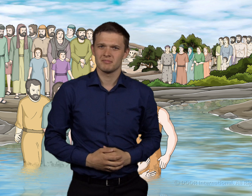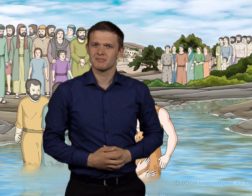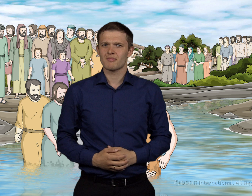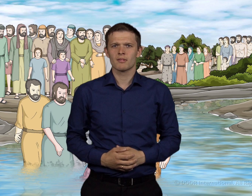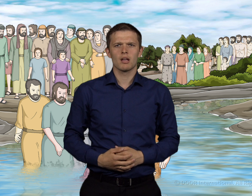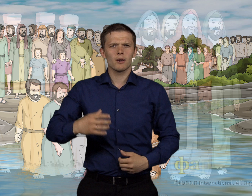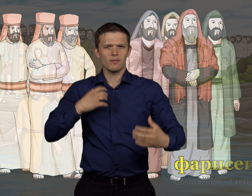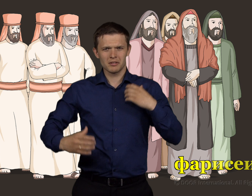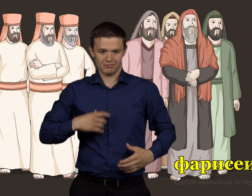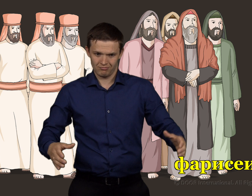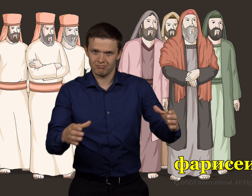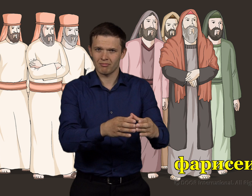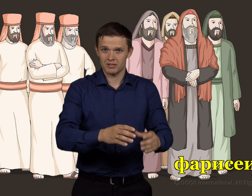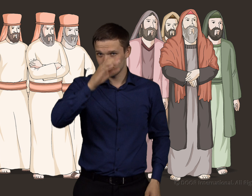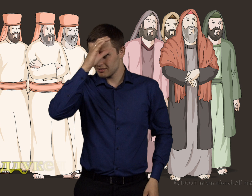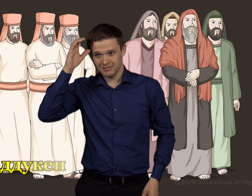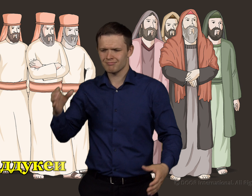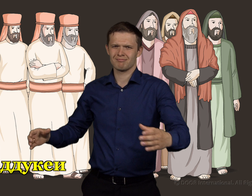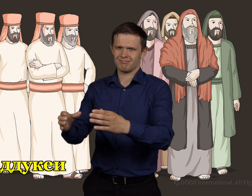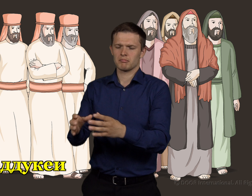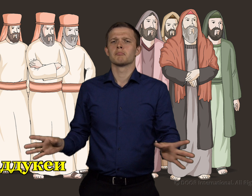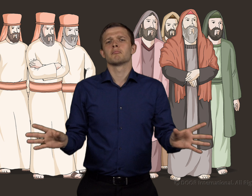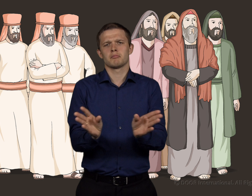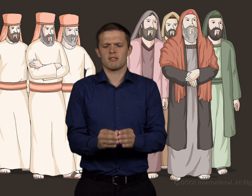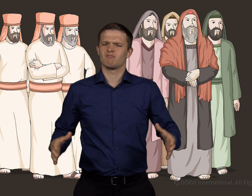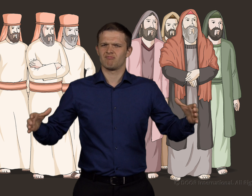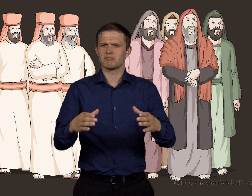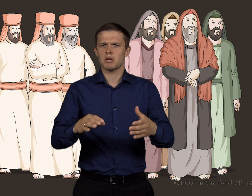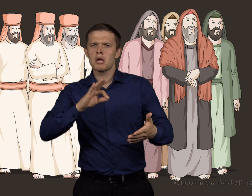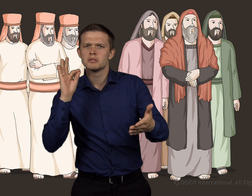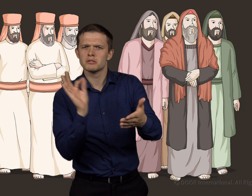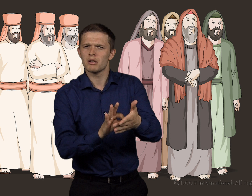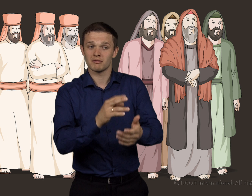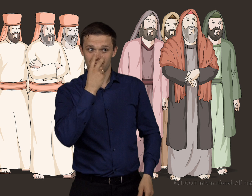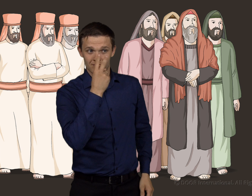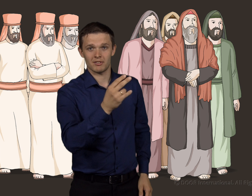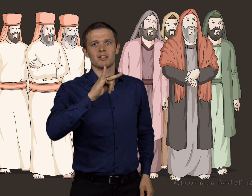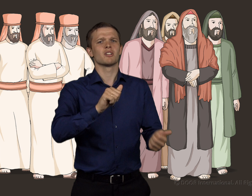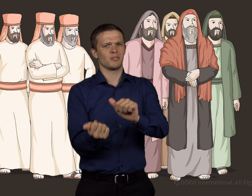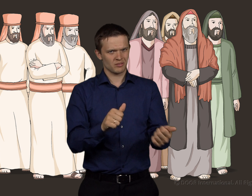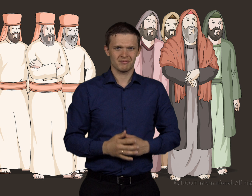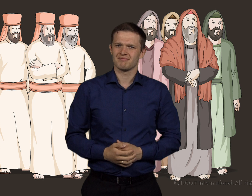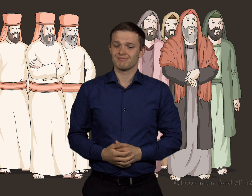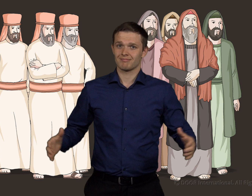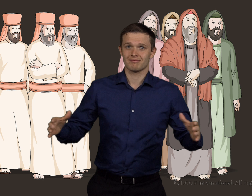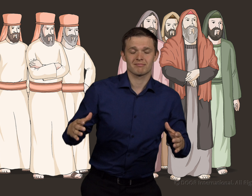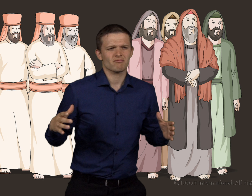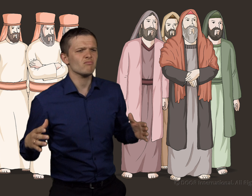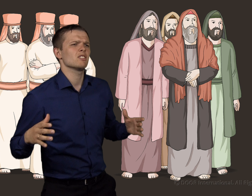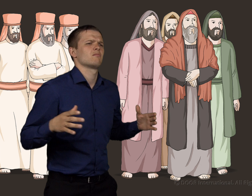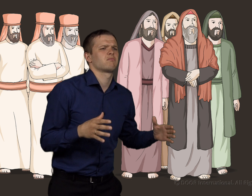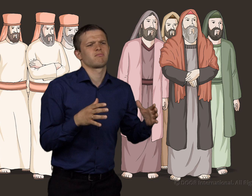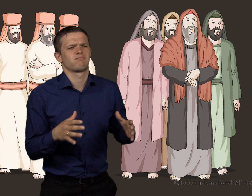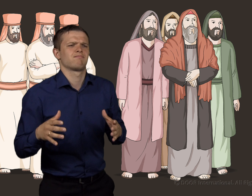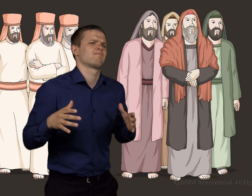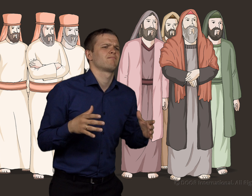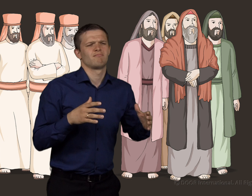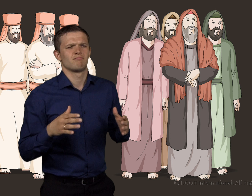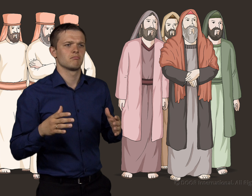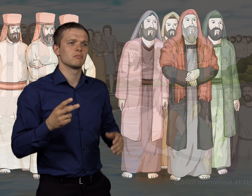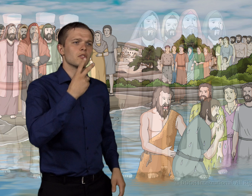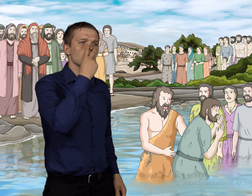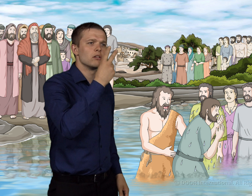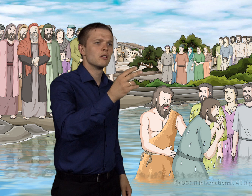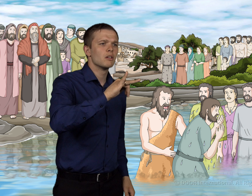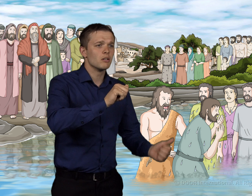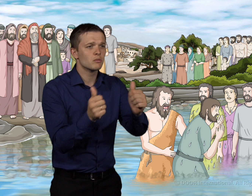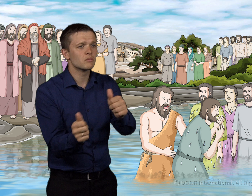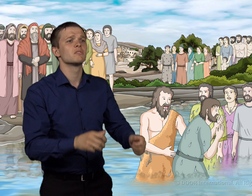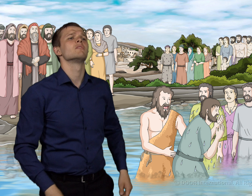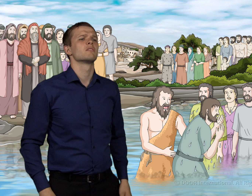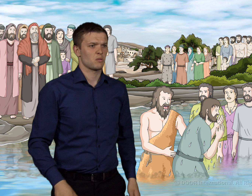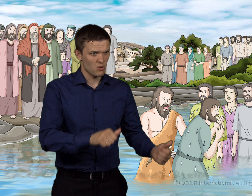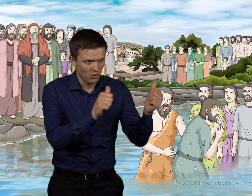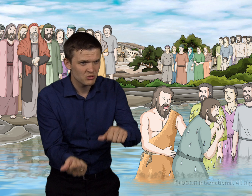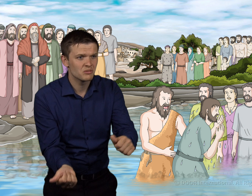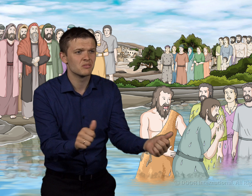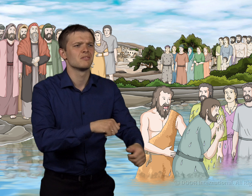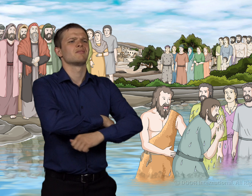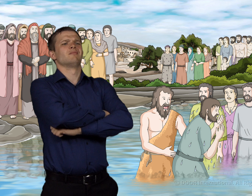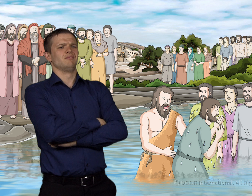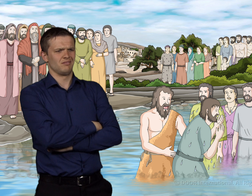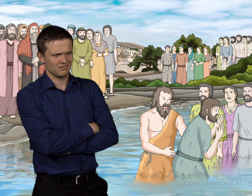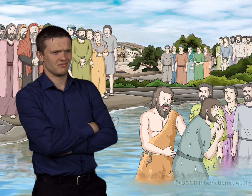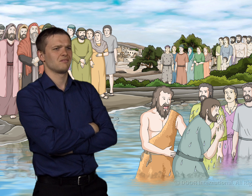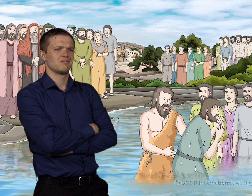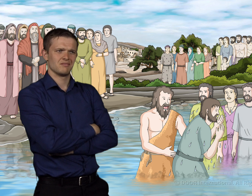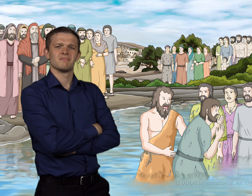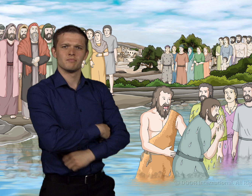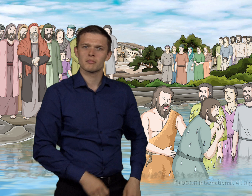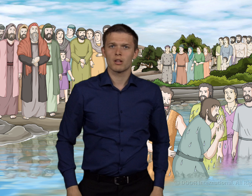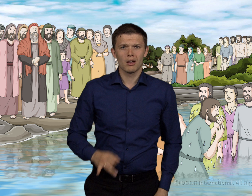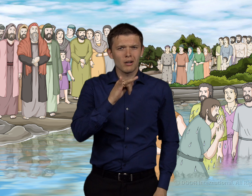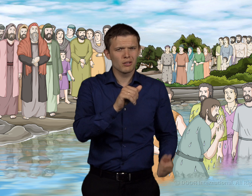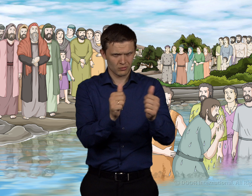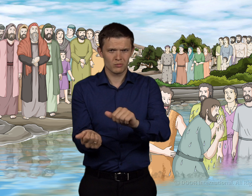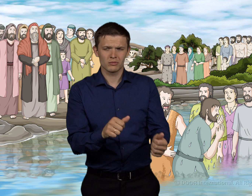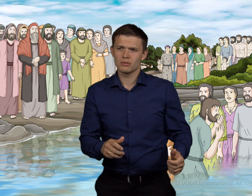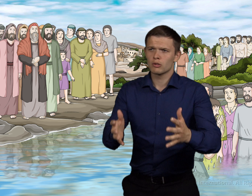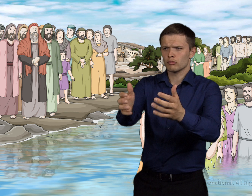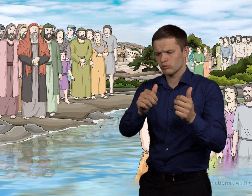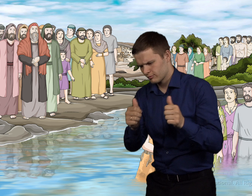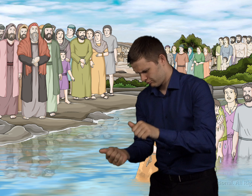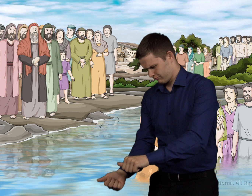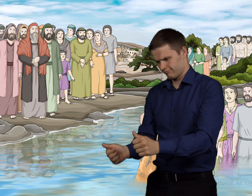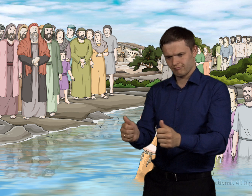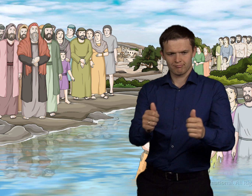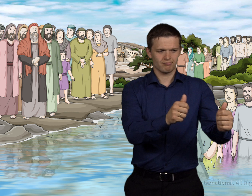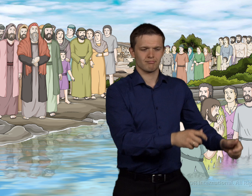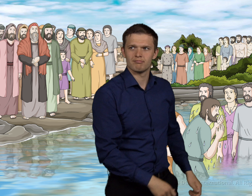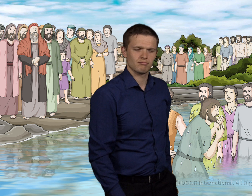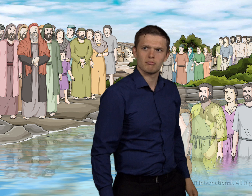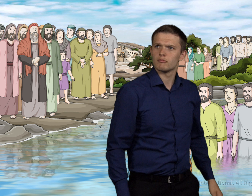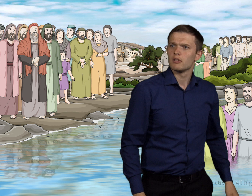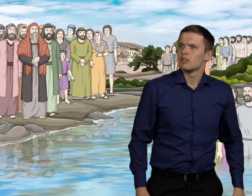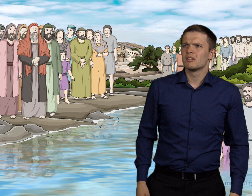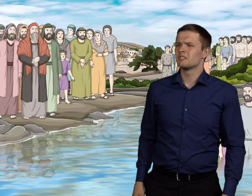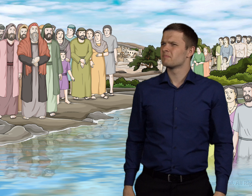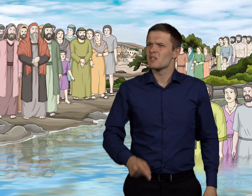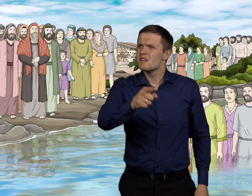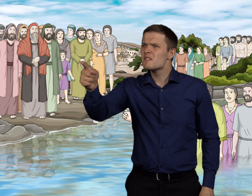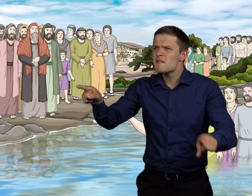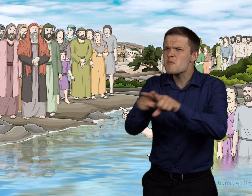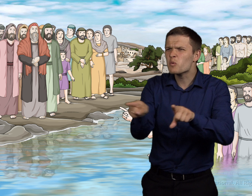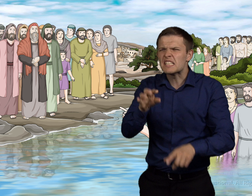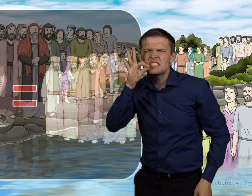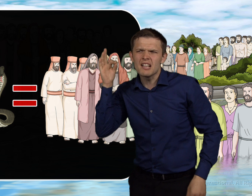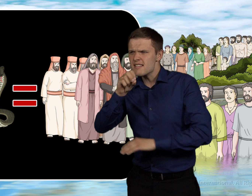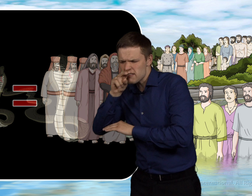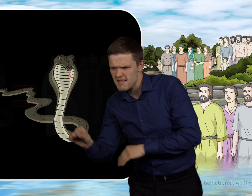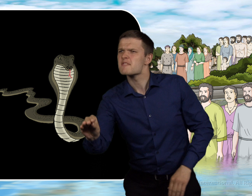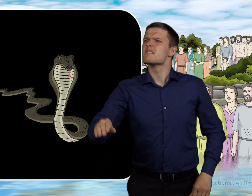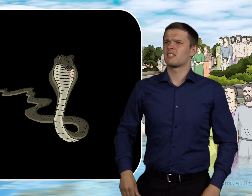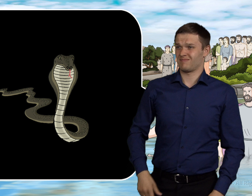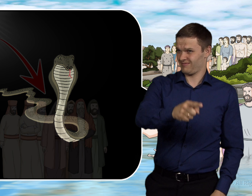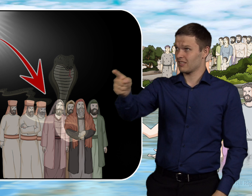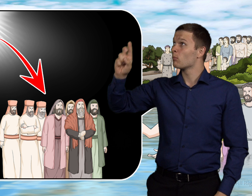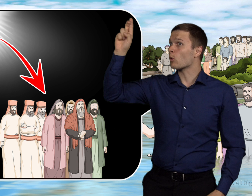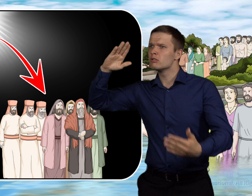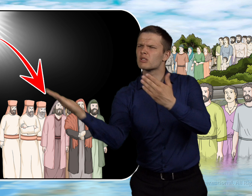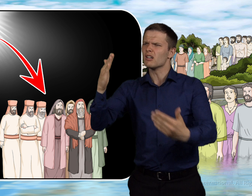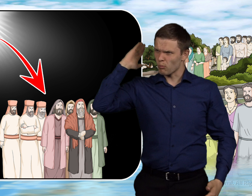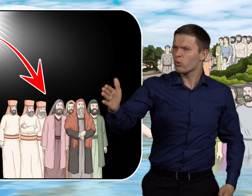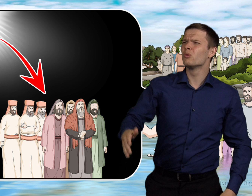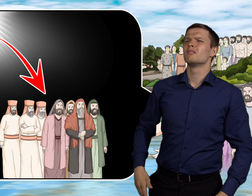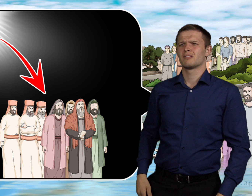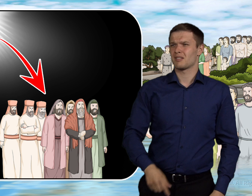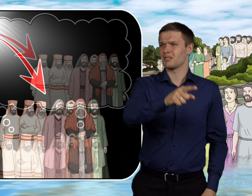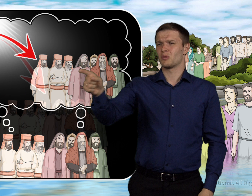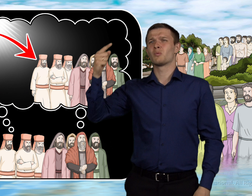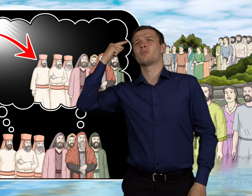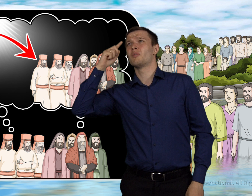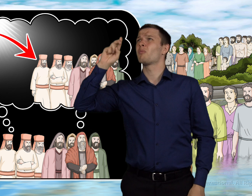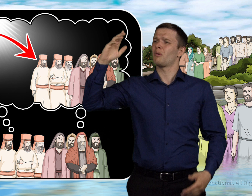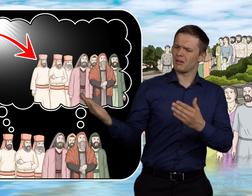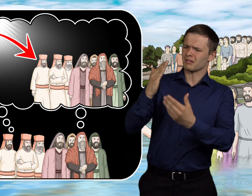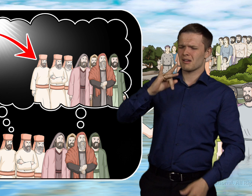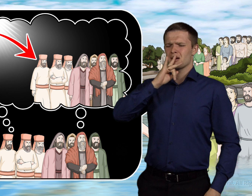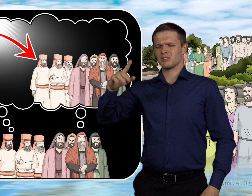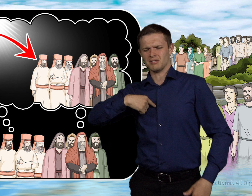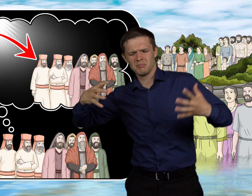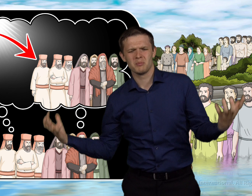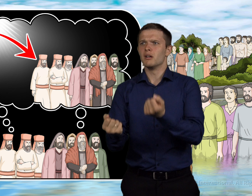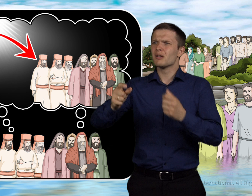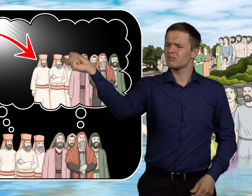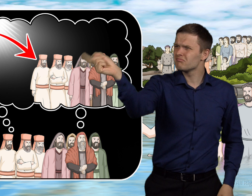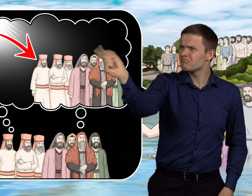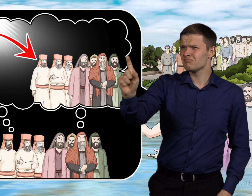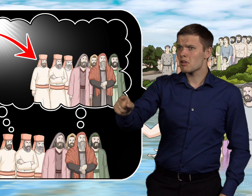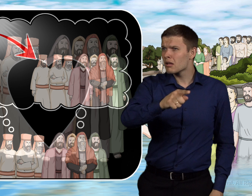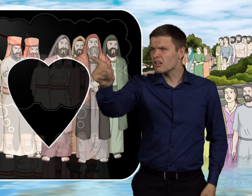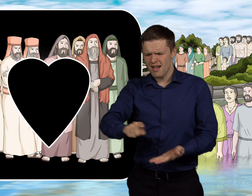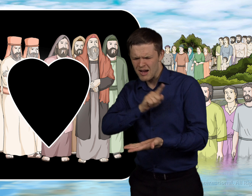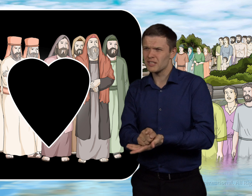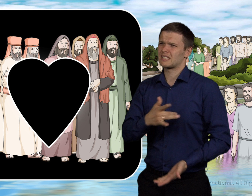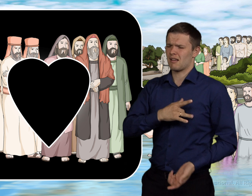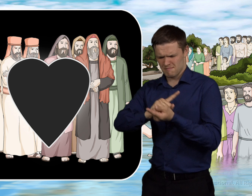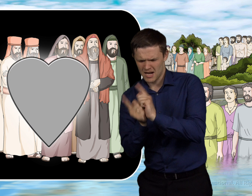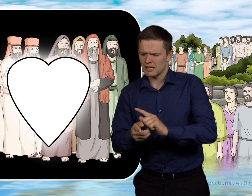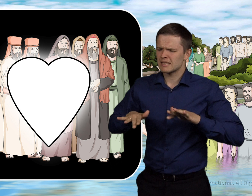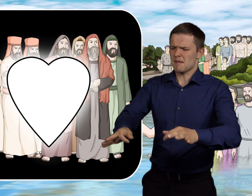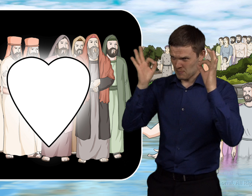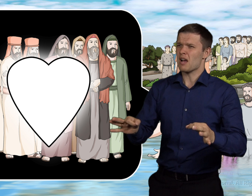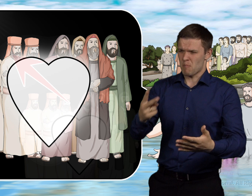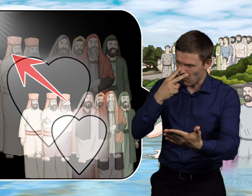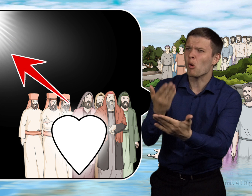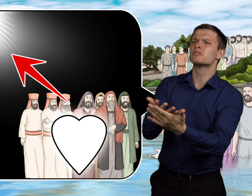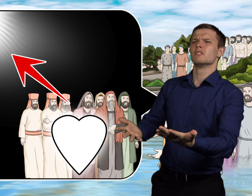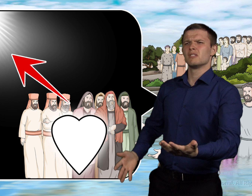But when John saw many of the Pharisees and Sadducees coming to his place of baptism, he said to them, “You brood of vipers, who warned you to flee from the coming wrath?